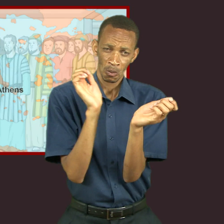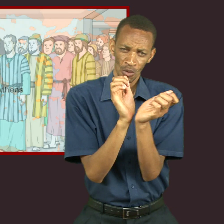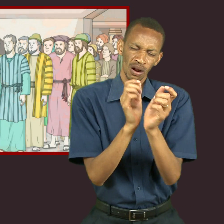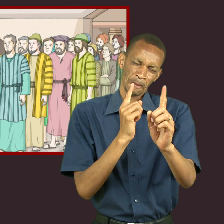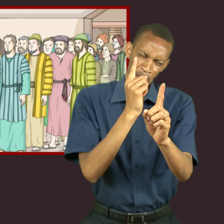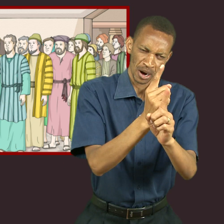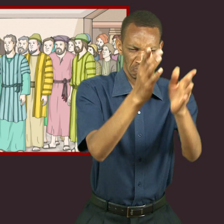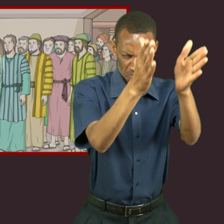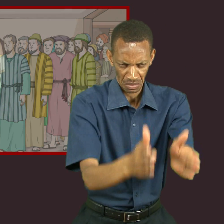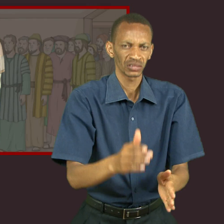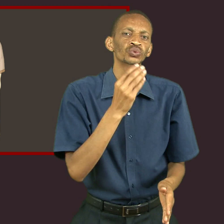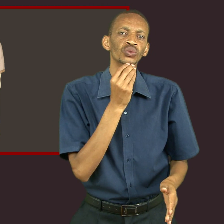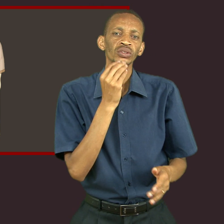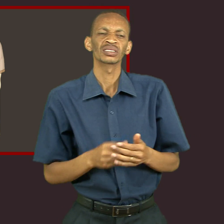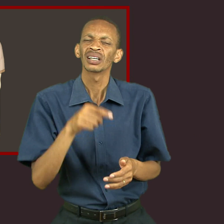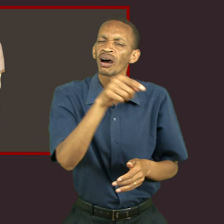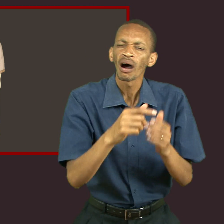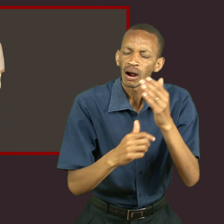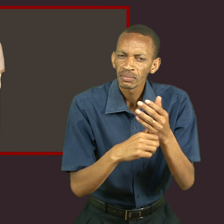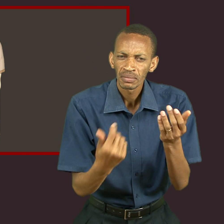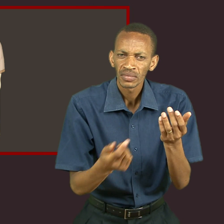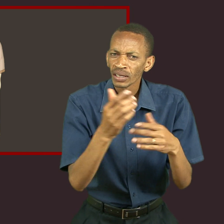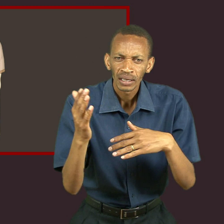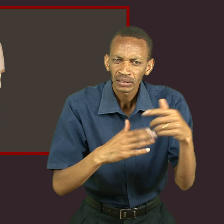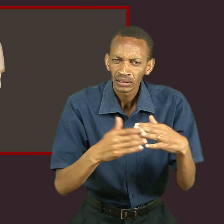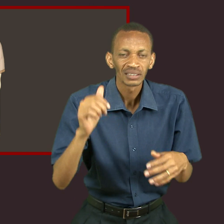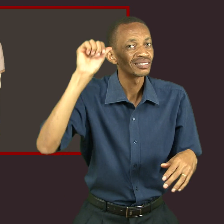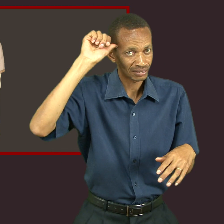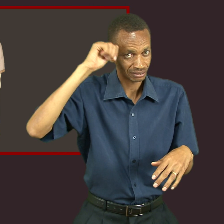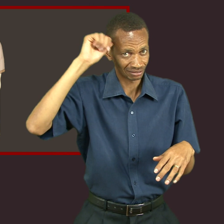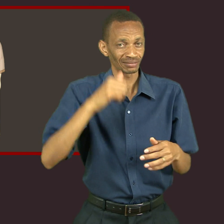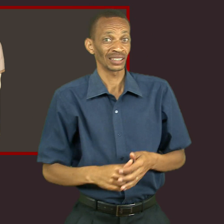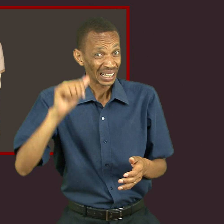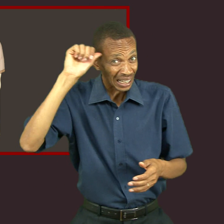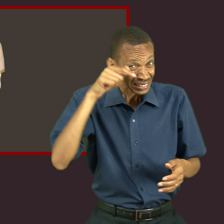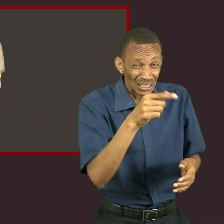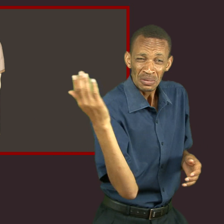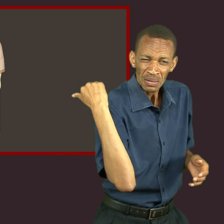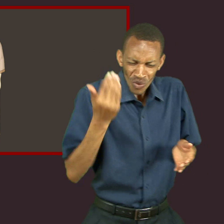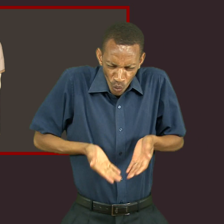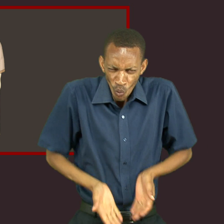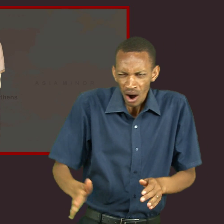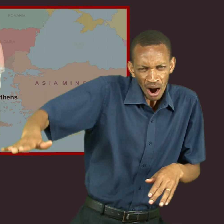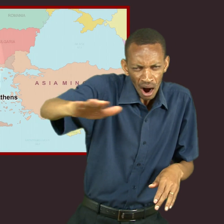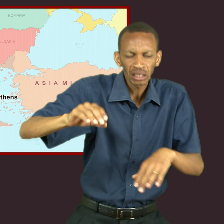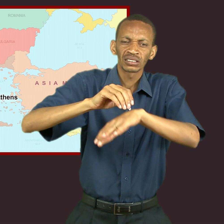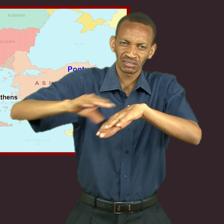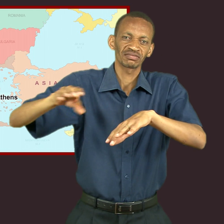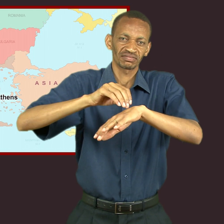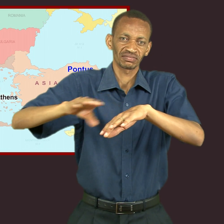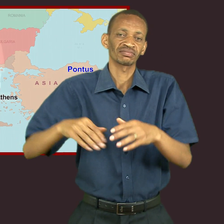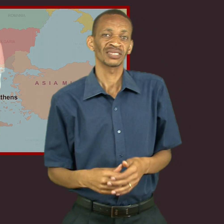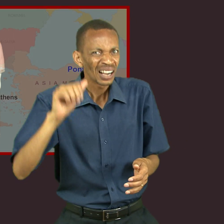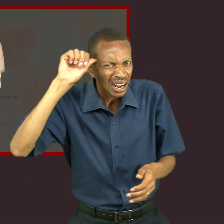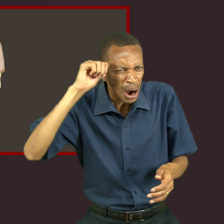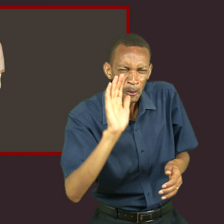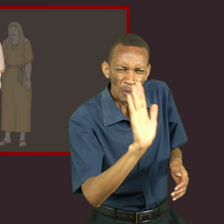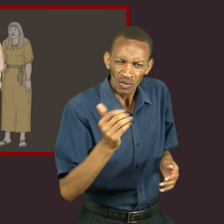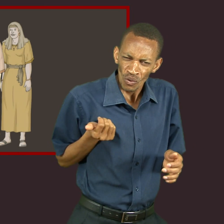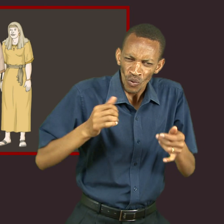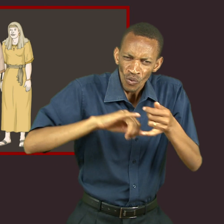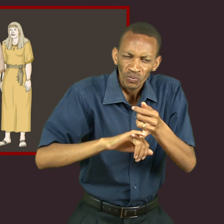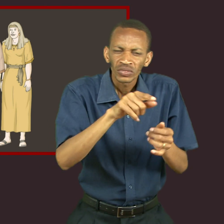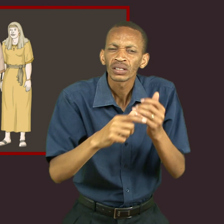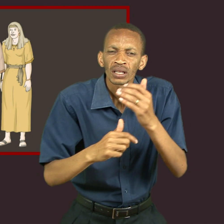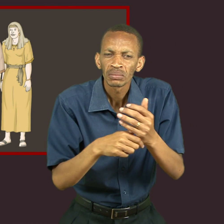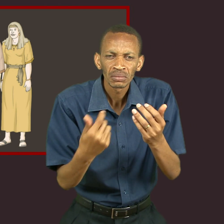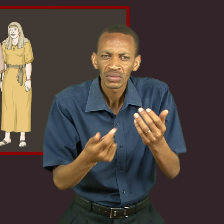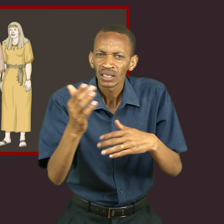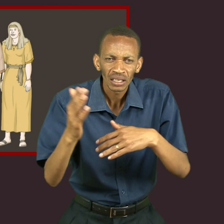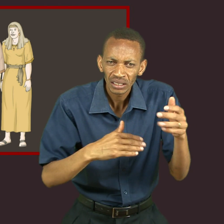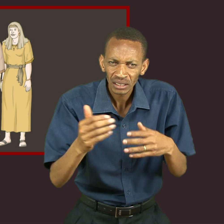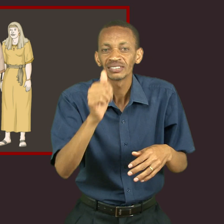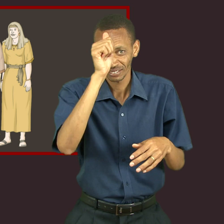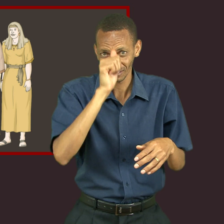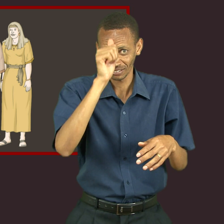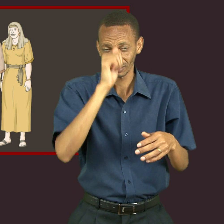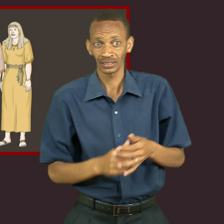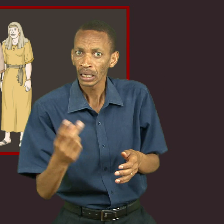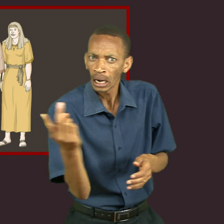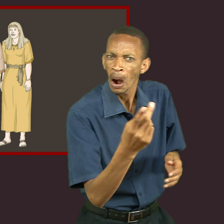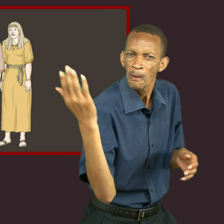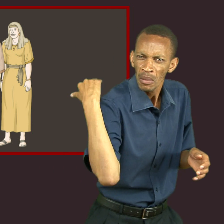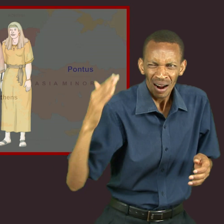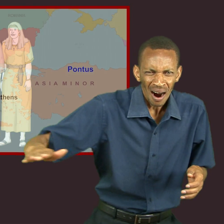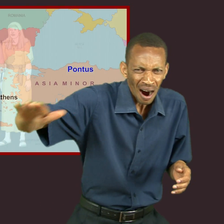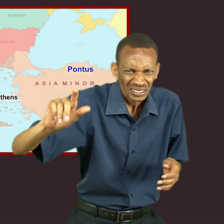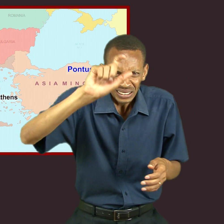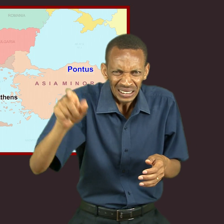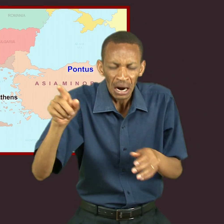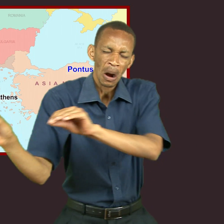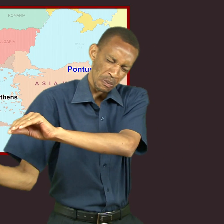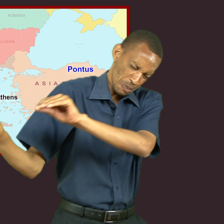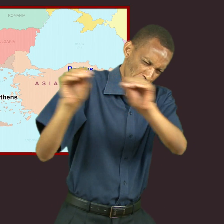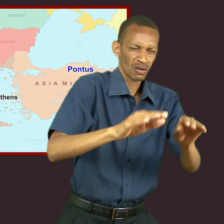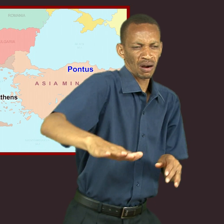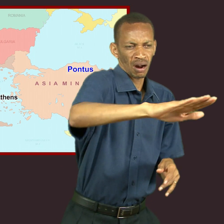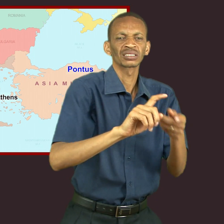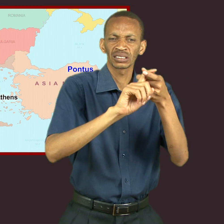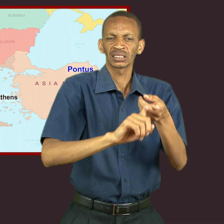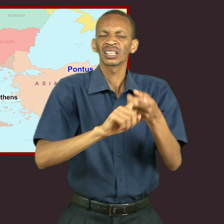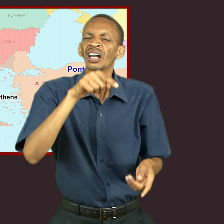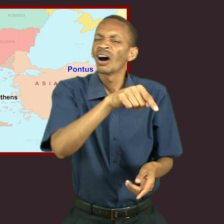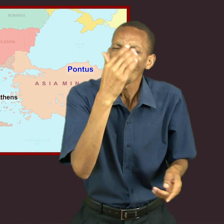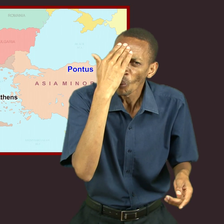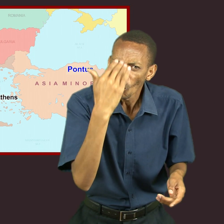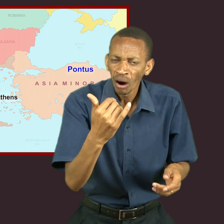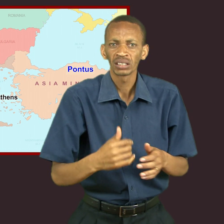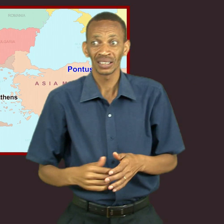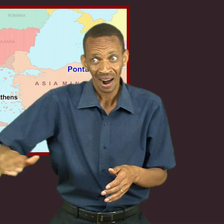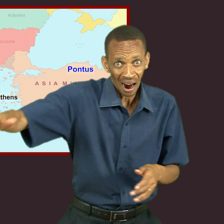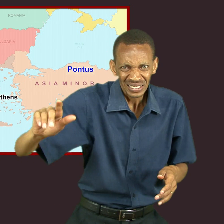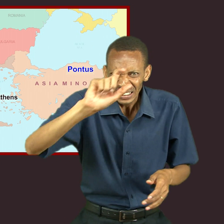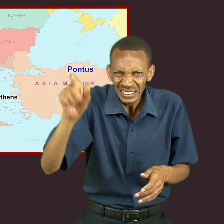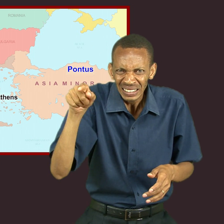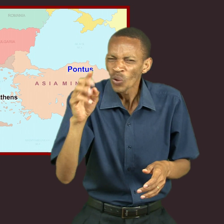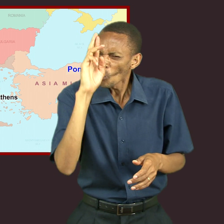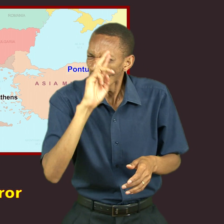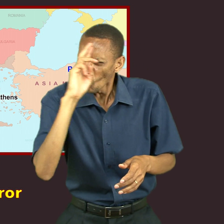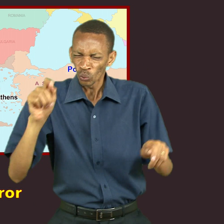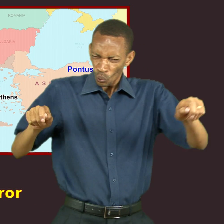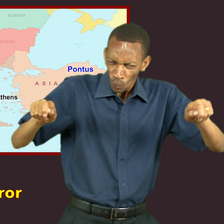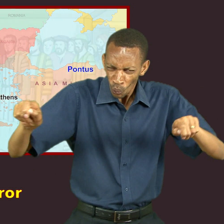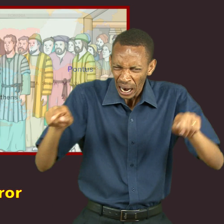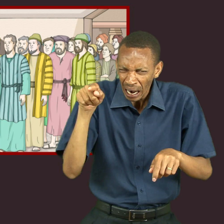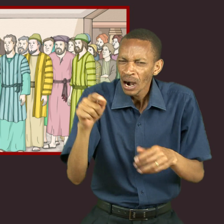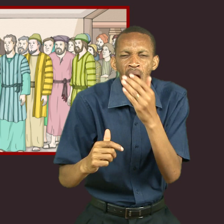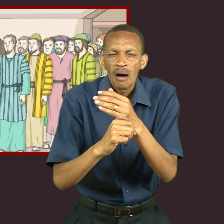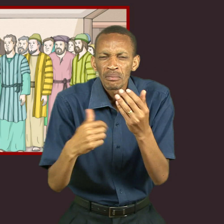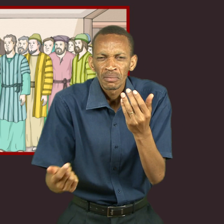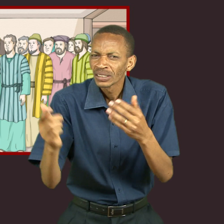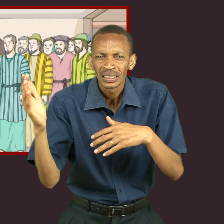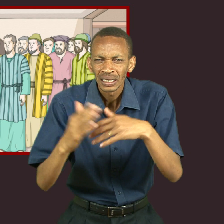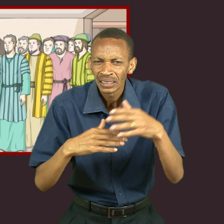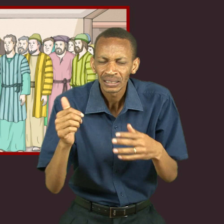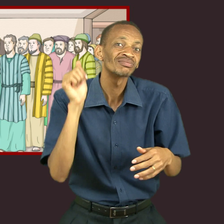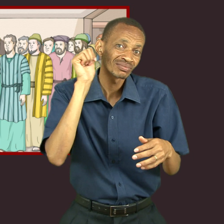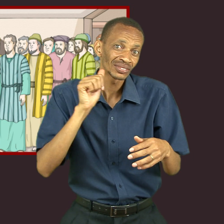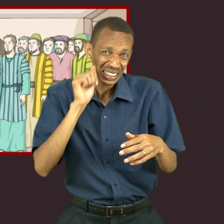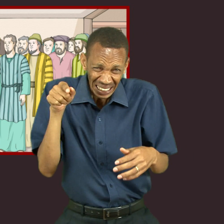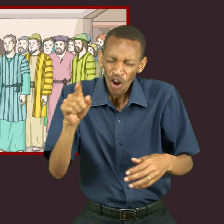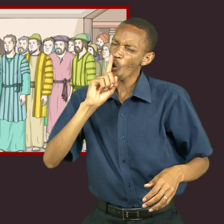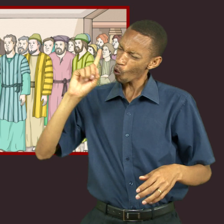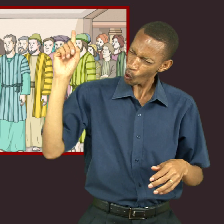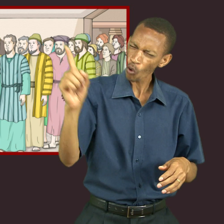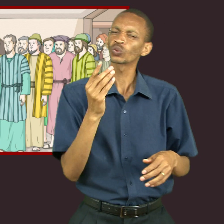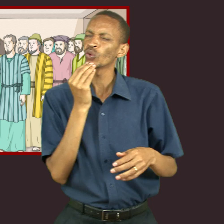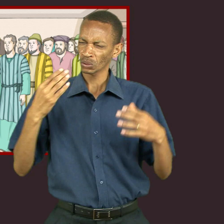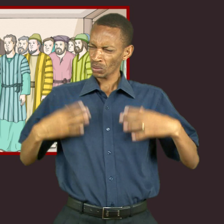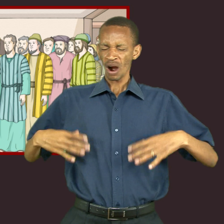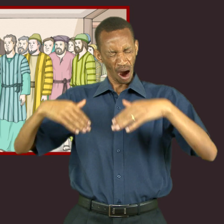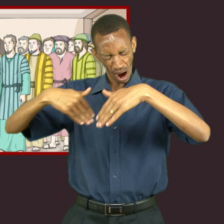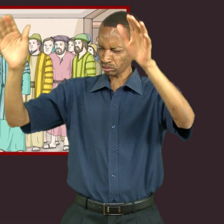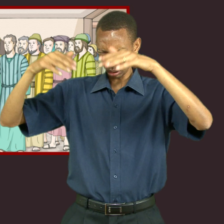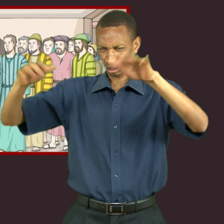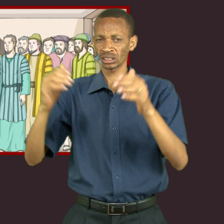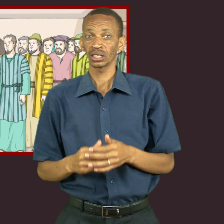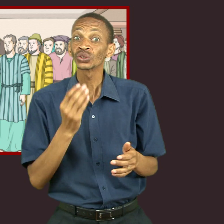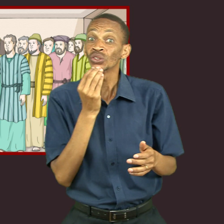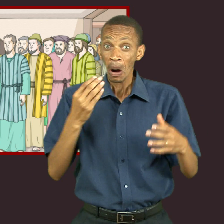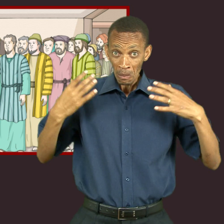There he found a Jew named Aquila, a native of Pontus, who had recently come from Italy with his wife Priscilla because Claudius had ordered all the Jews to leave Rome.